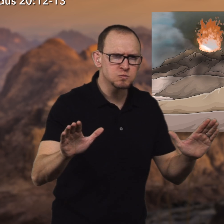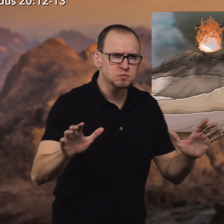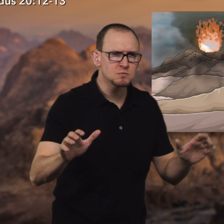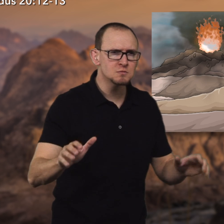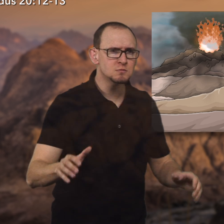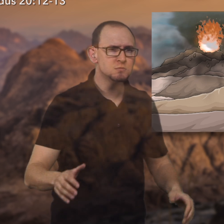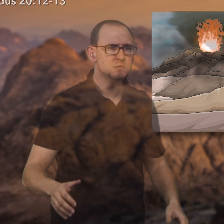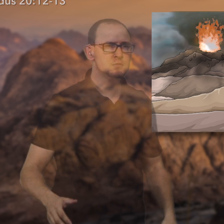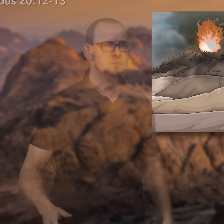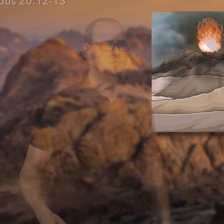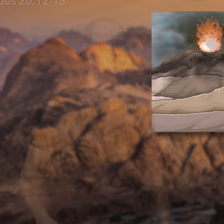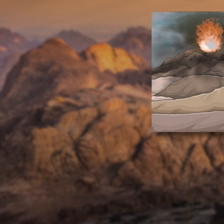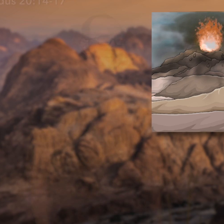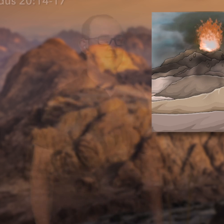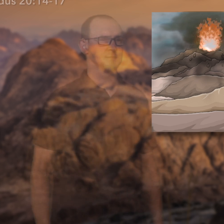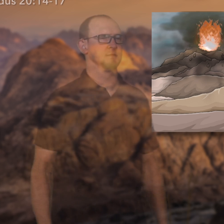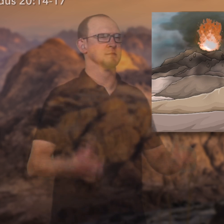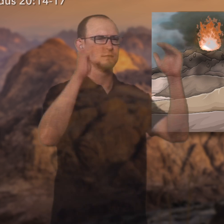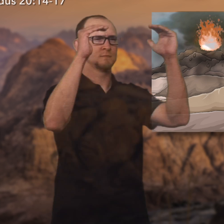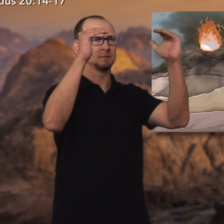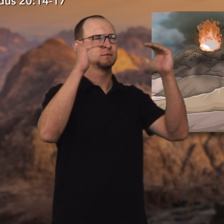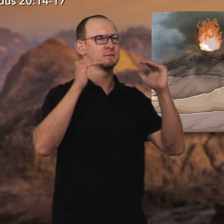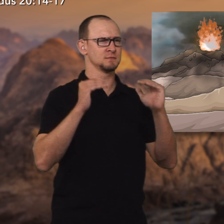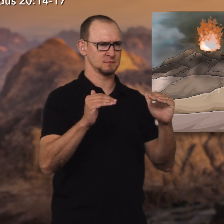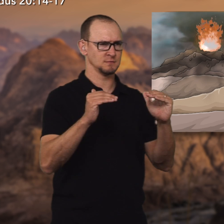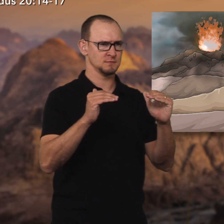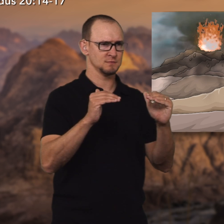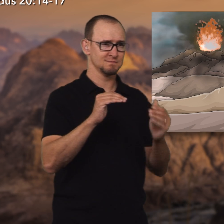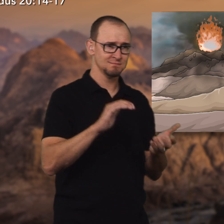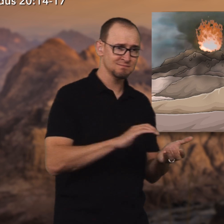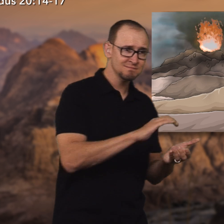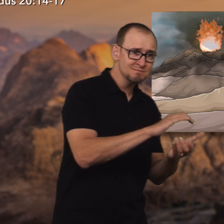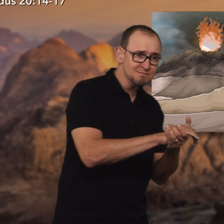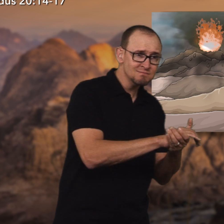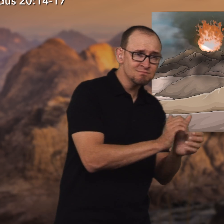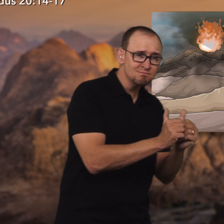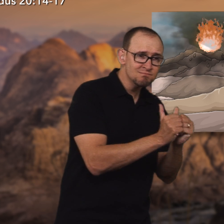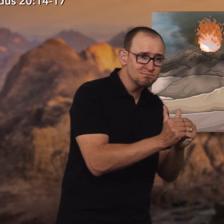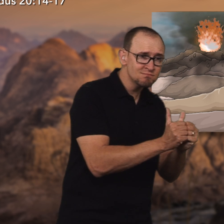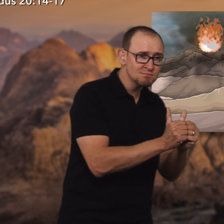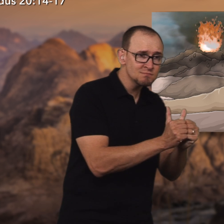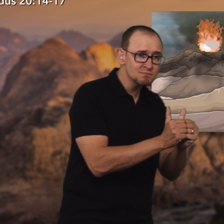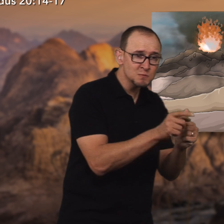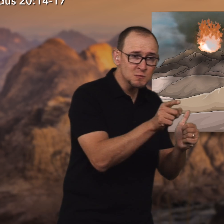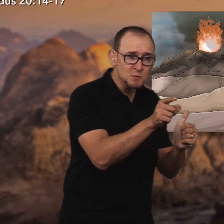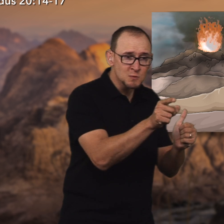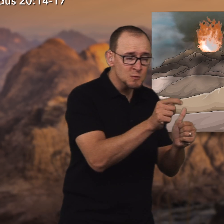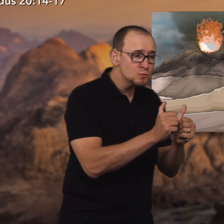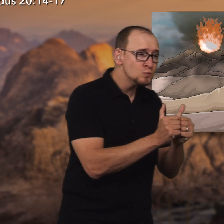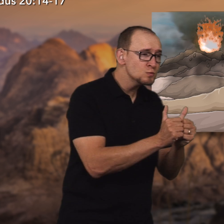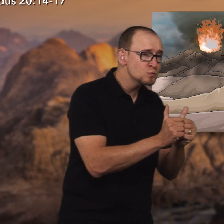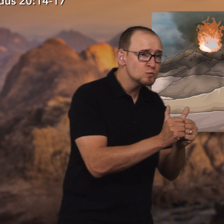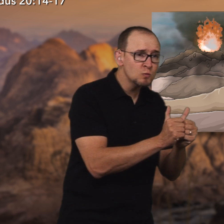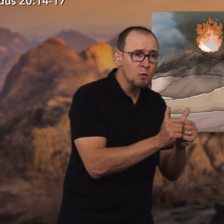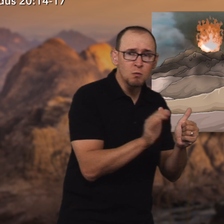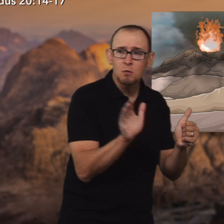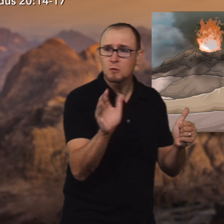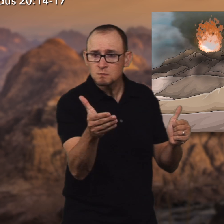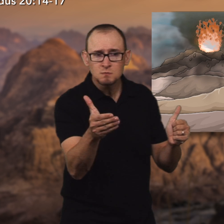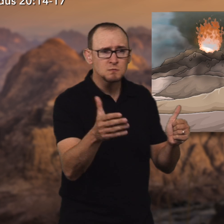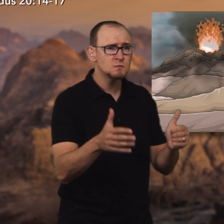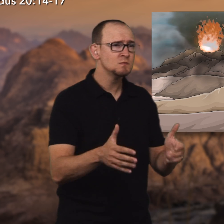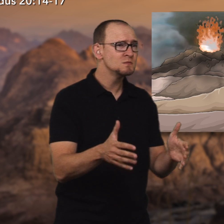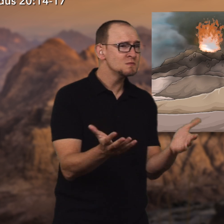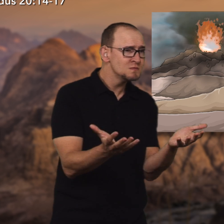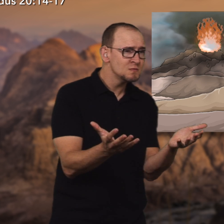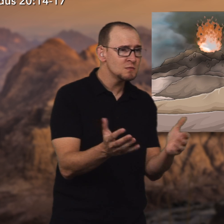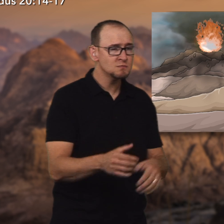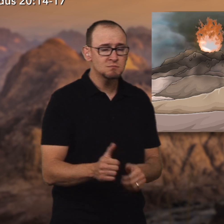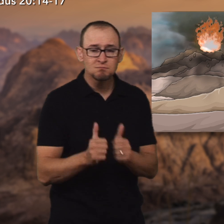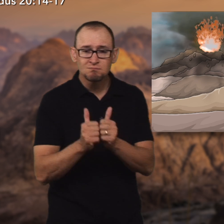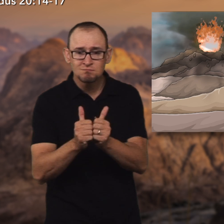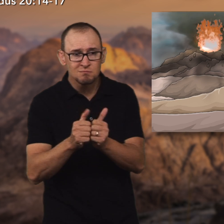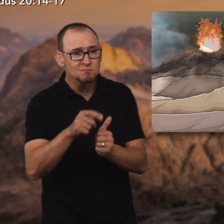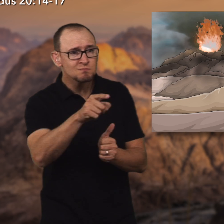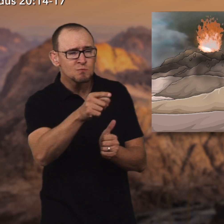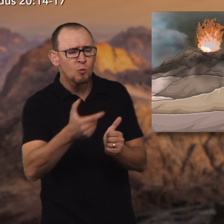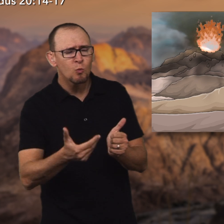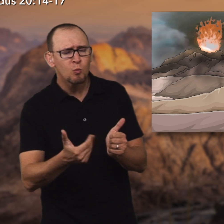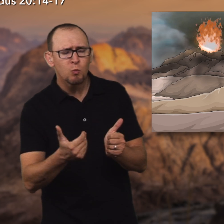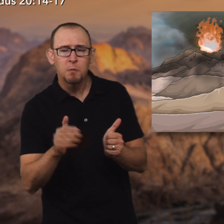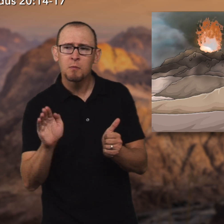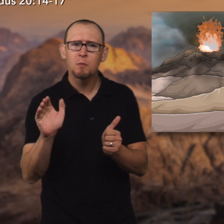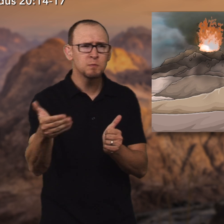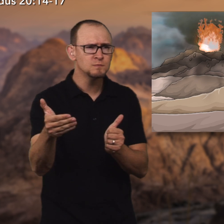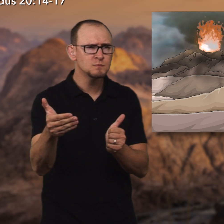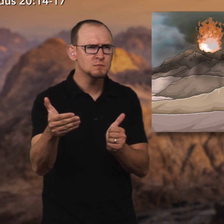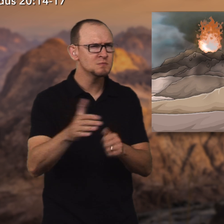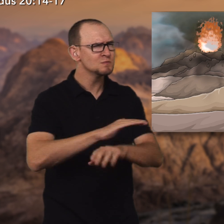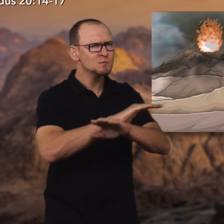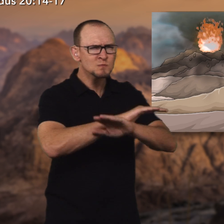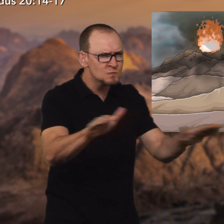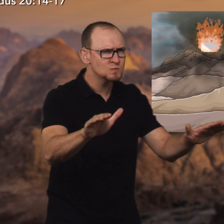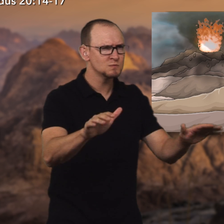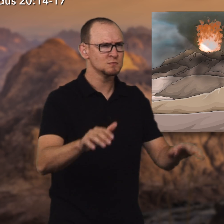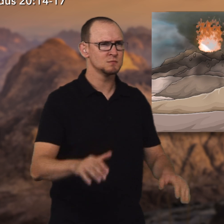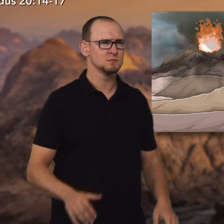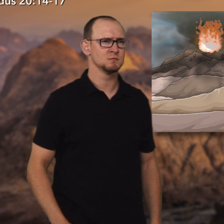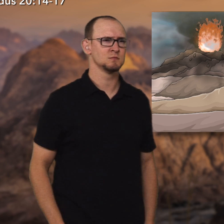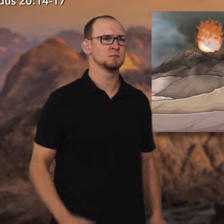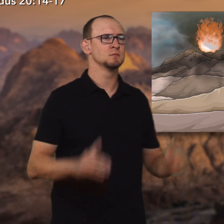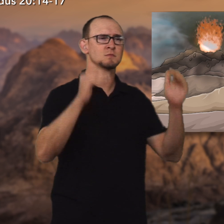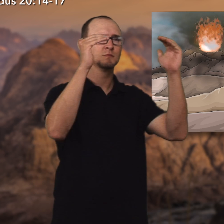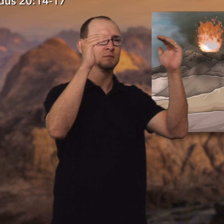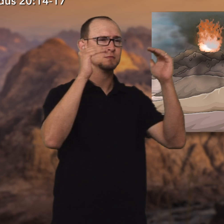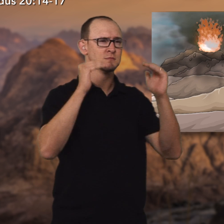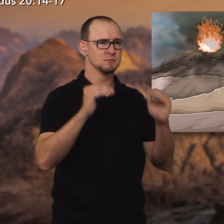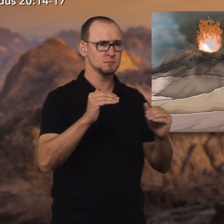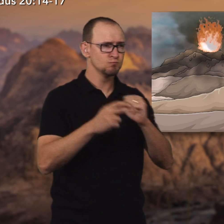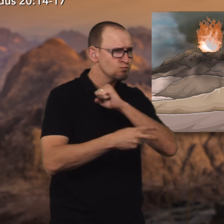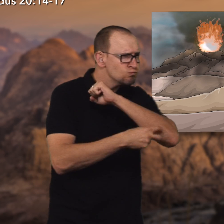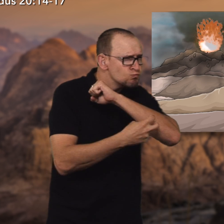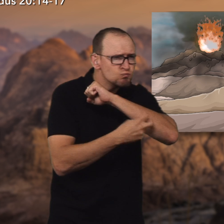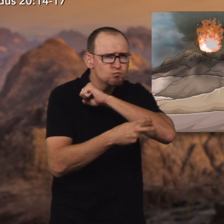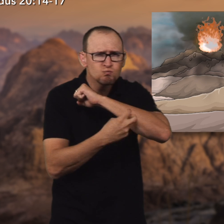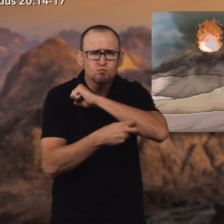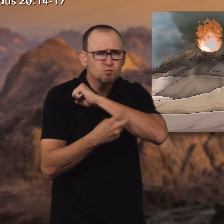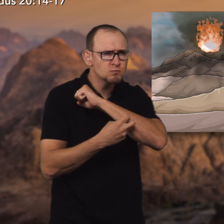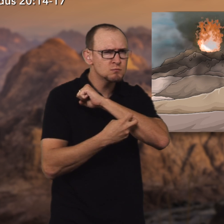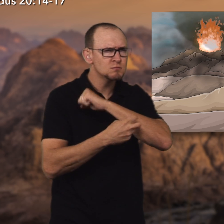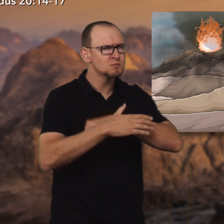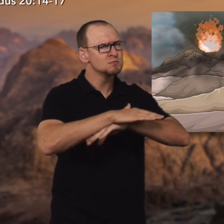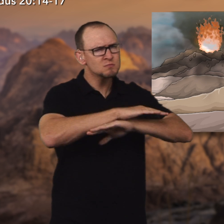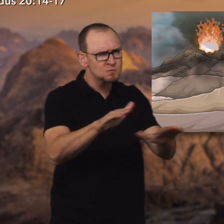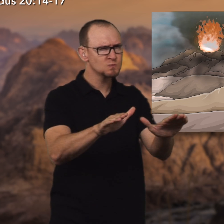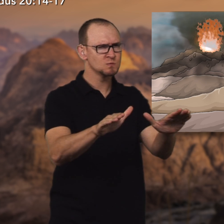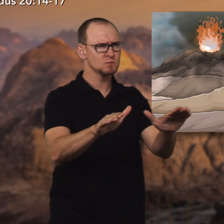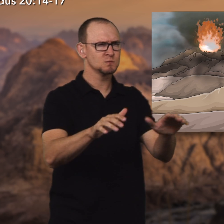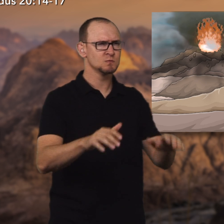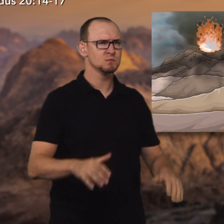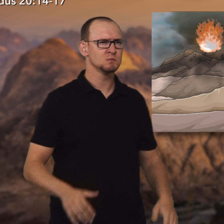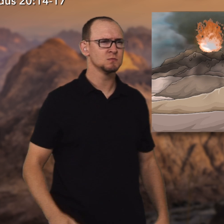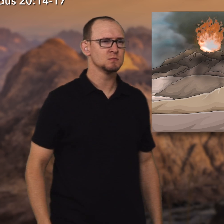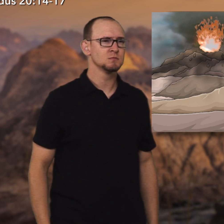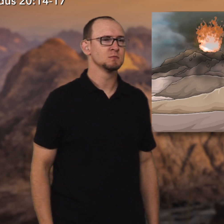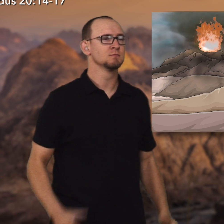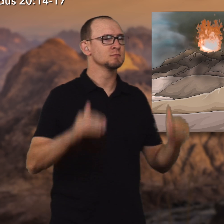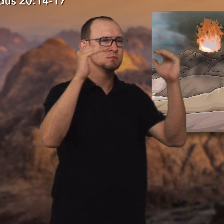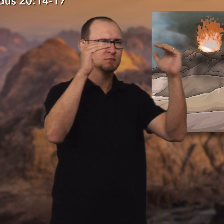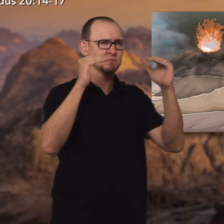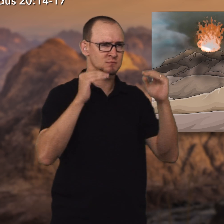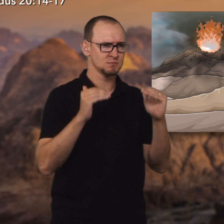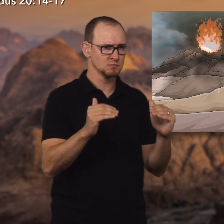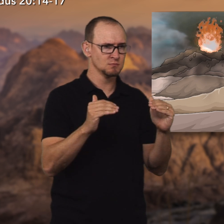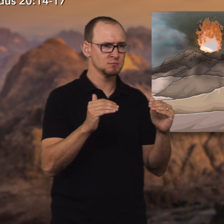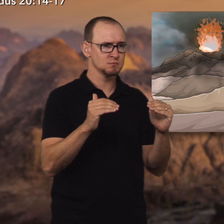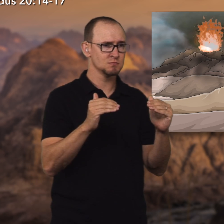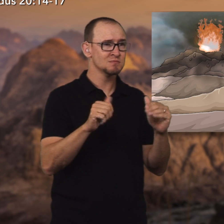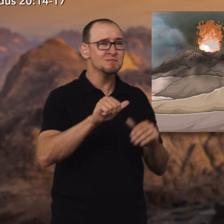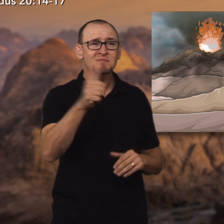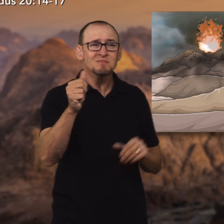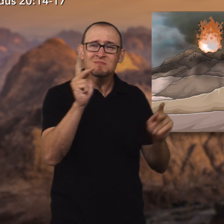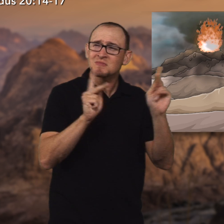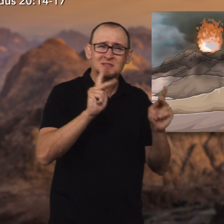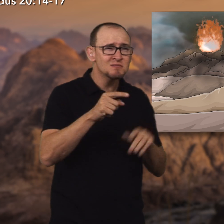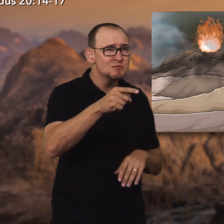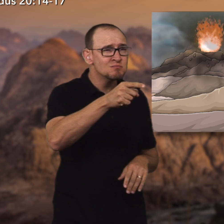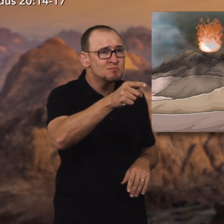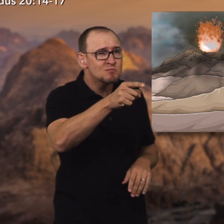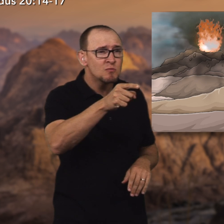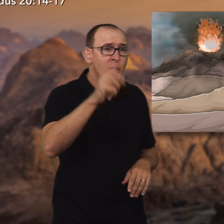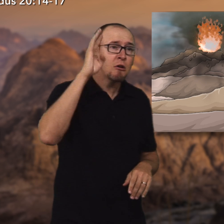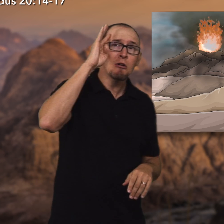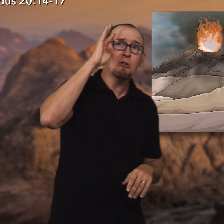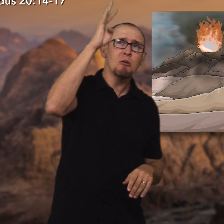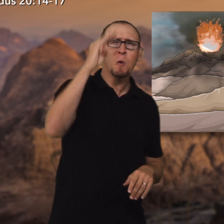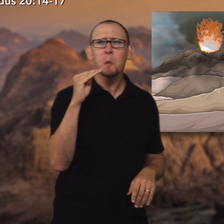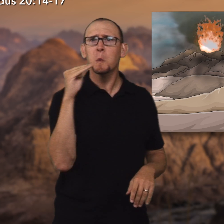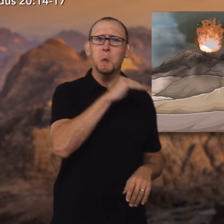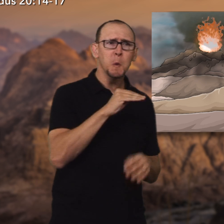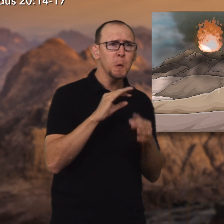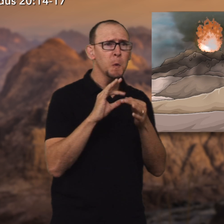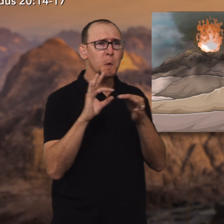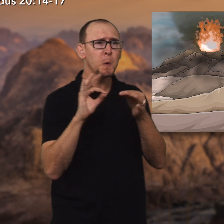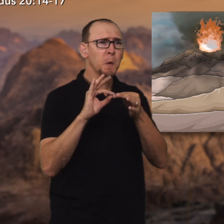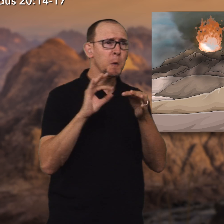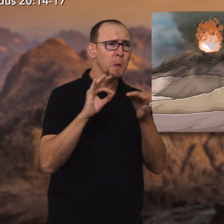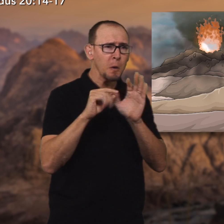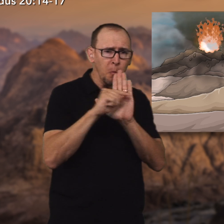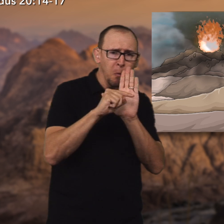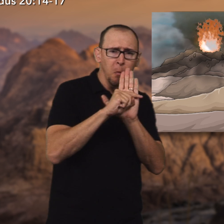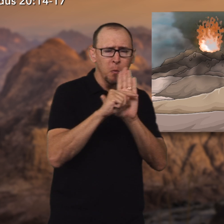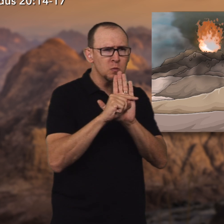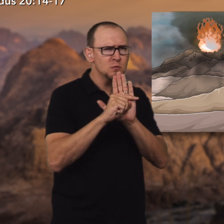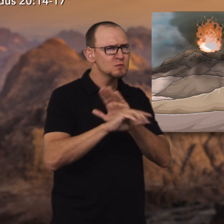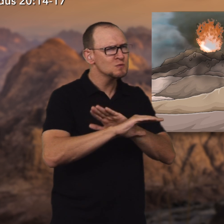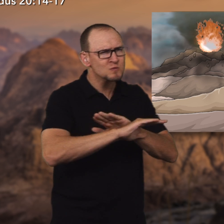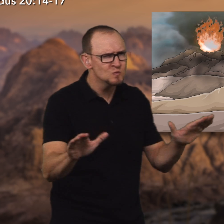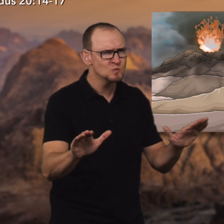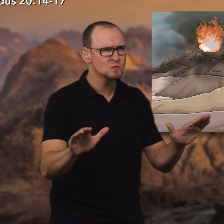You shall not commit adultery. You shall not steal. You shall not bear false witness against your neighbor. You shall not covet your neighbor’s house.